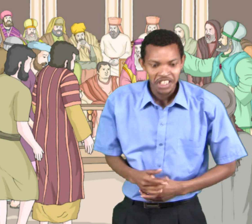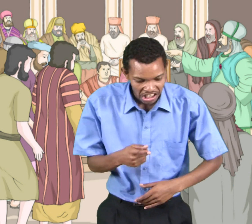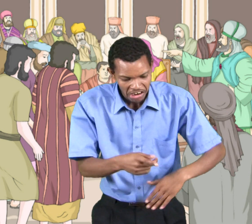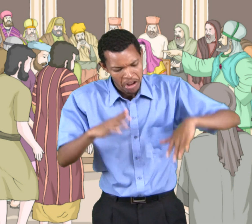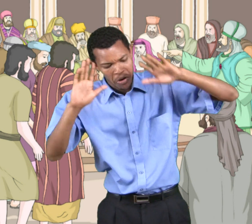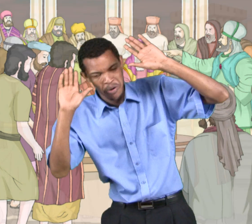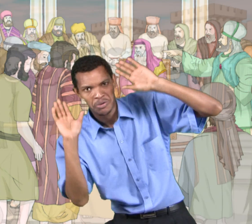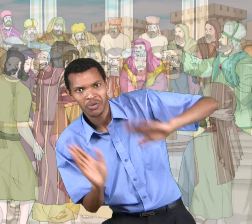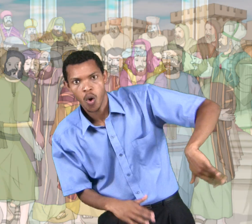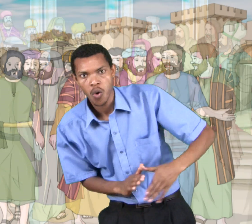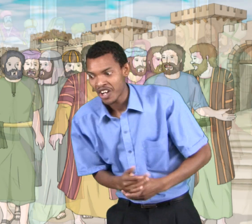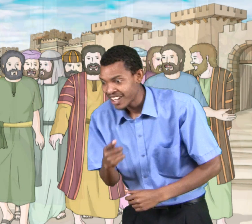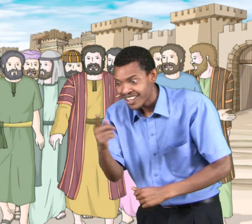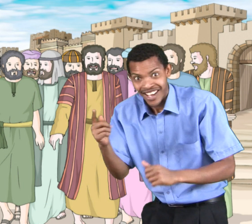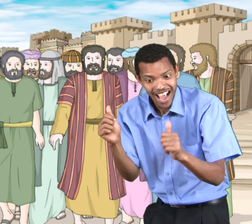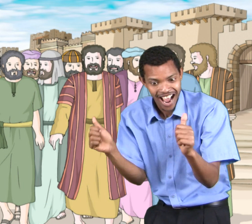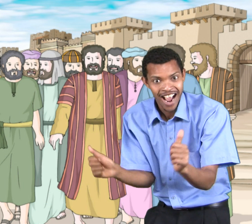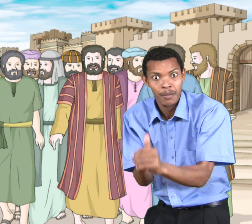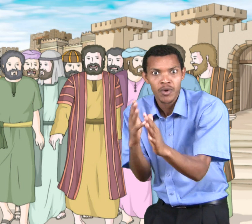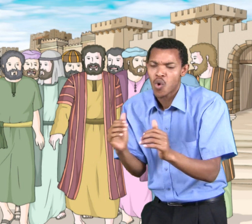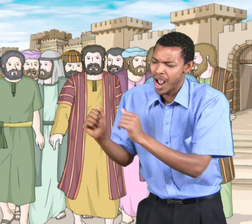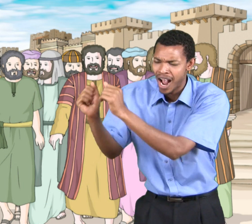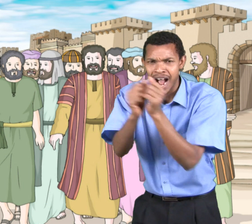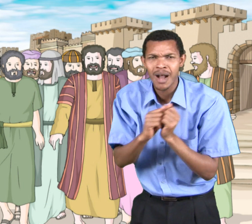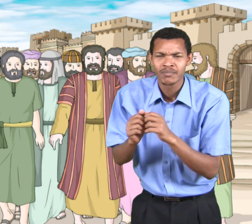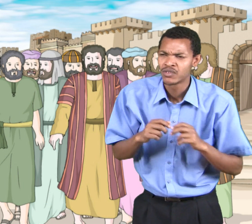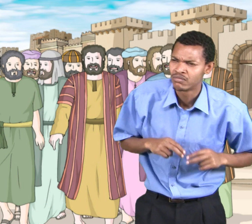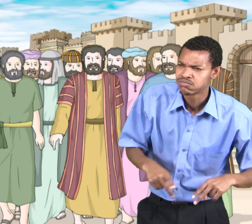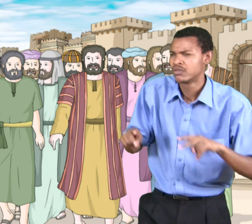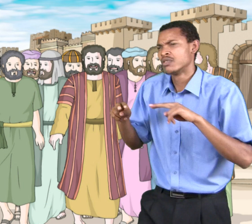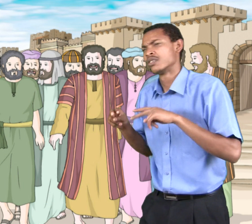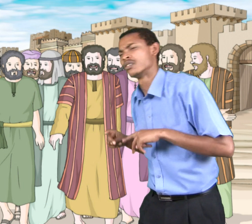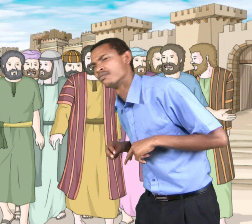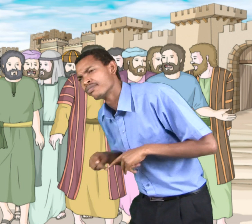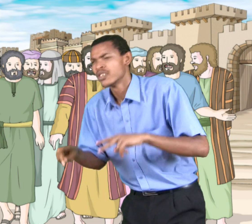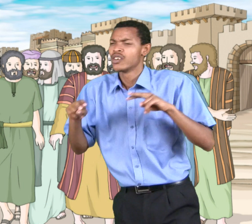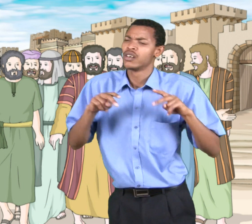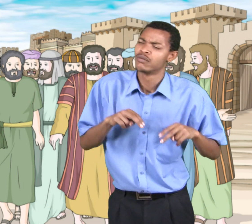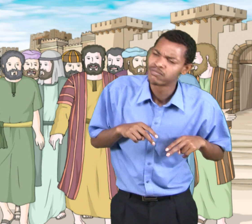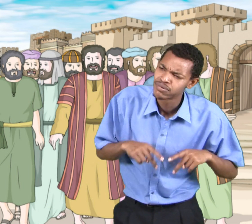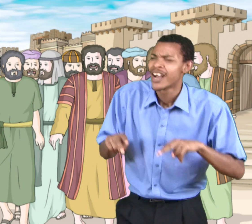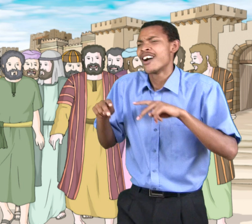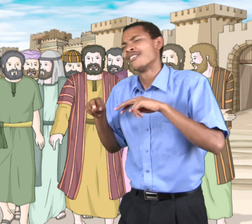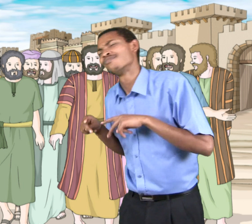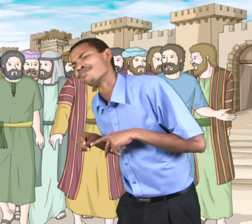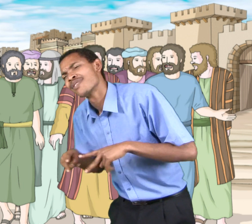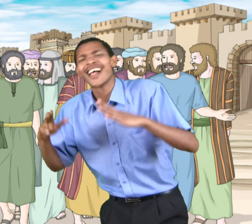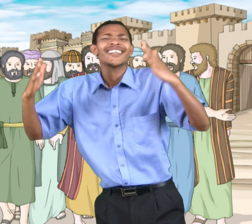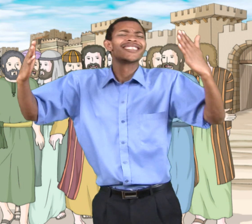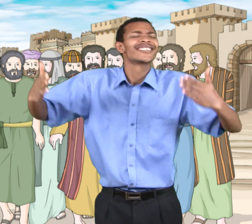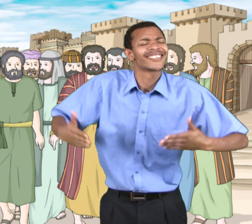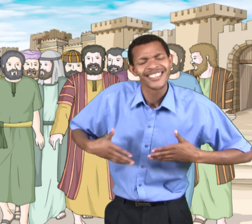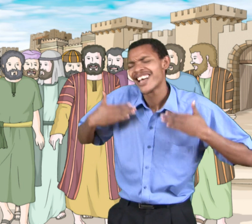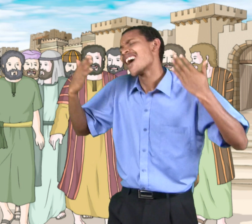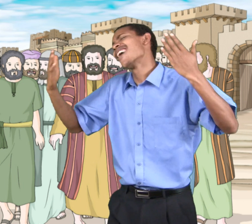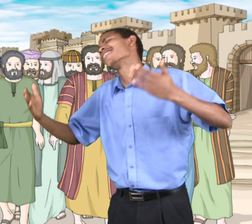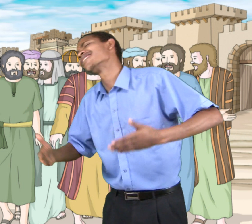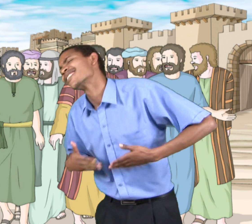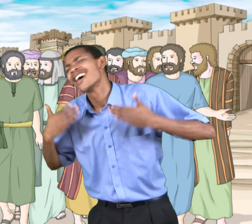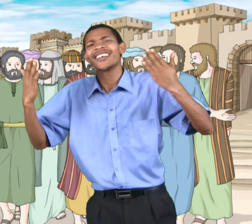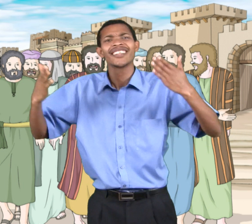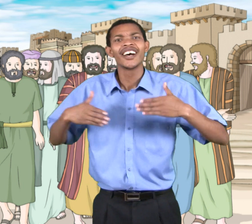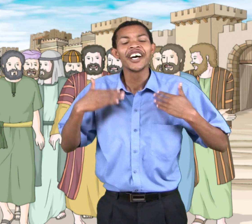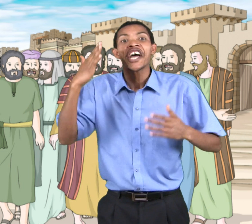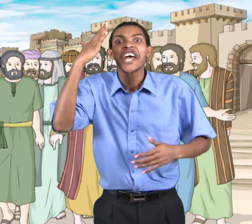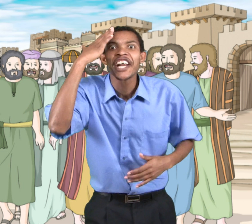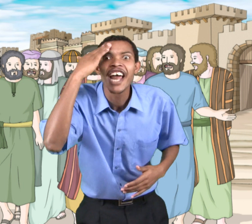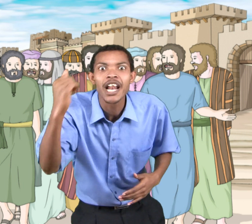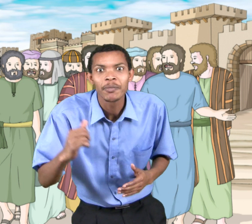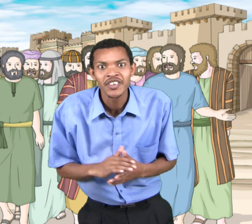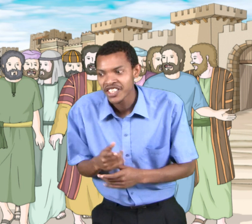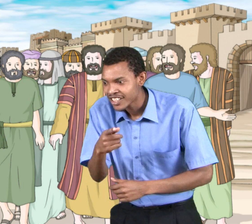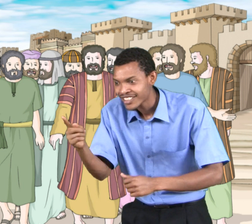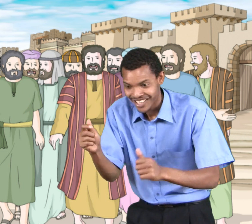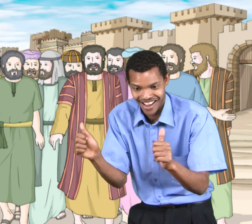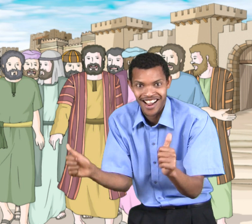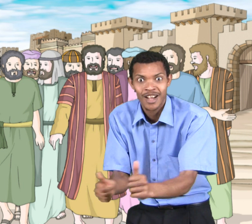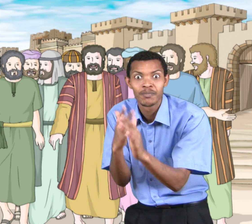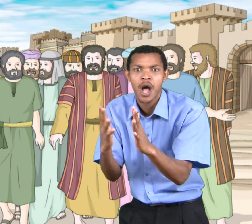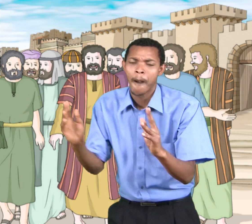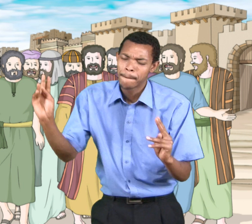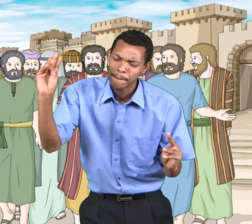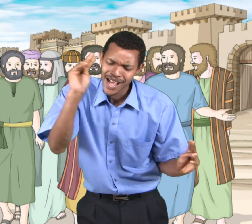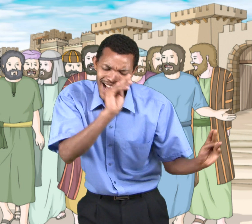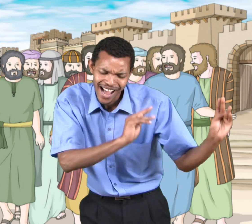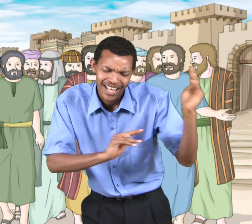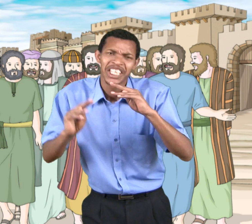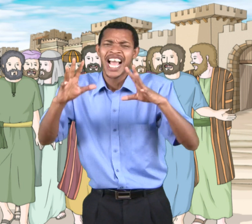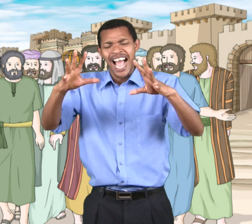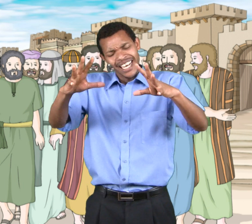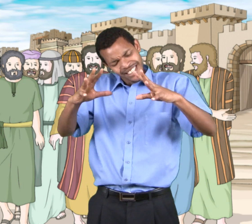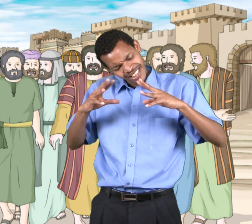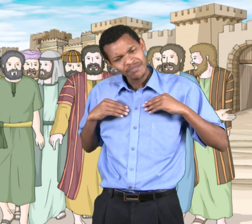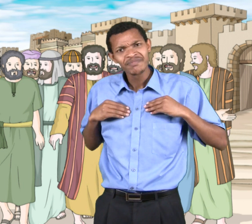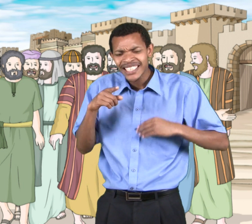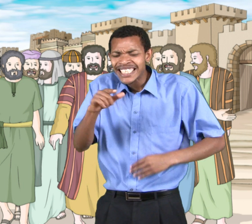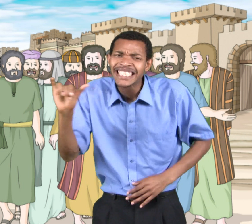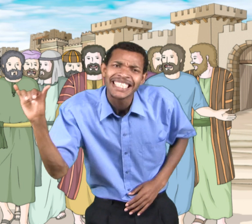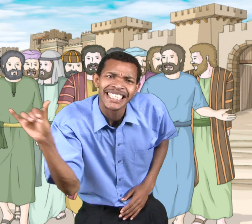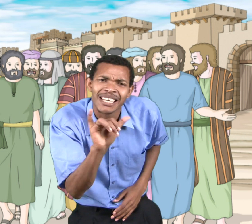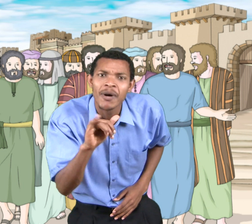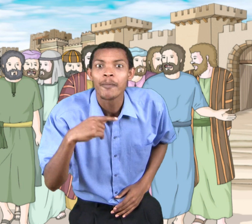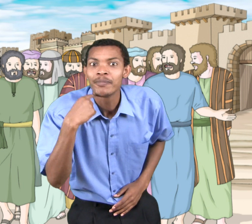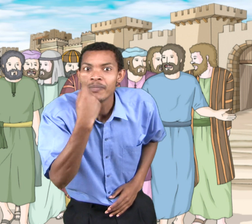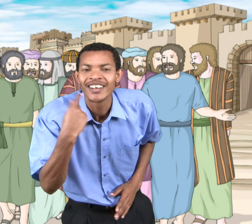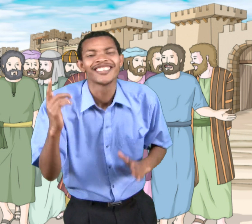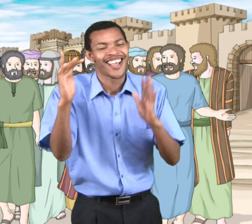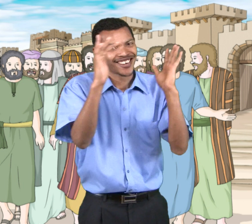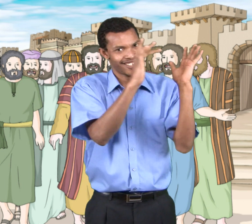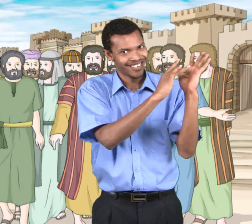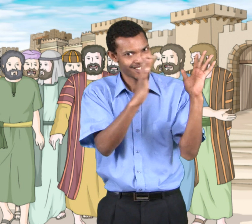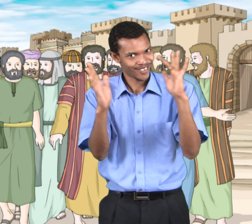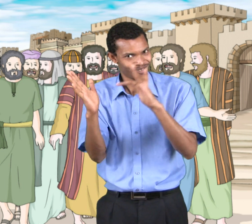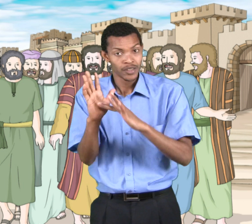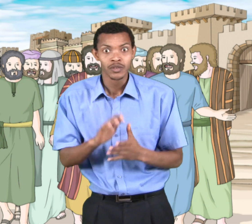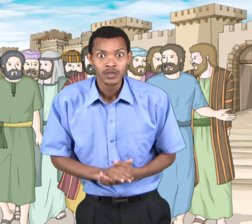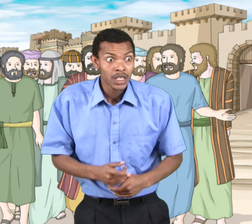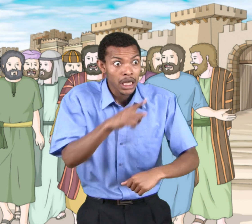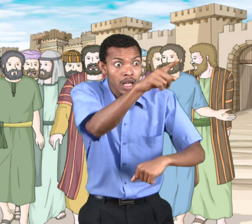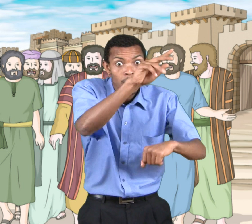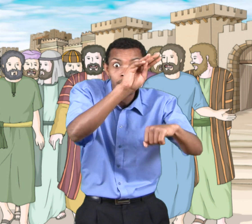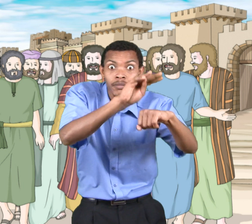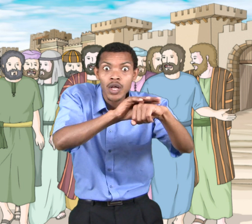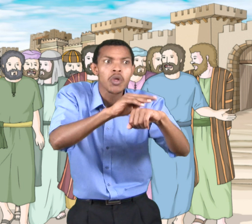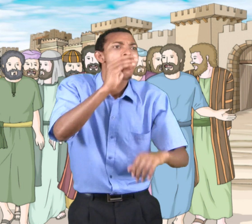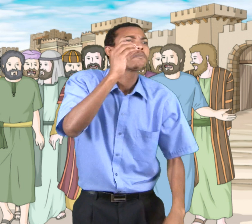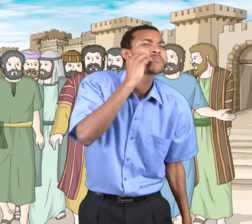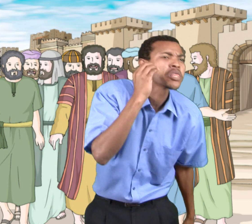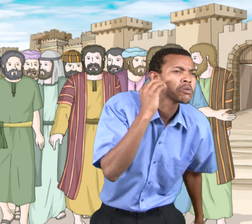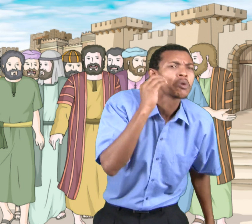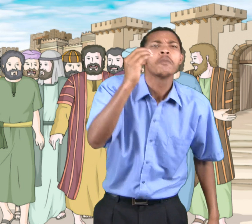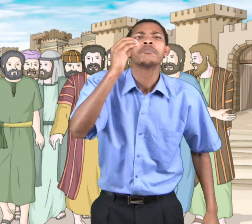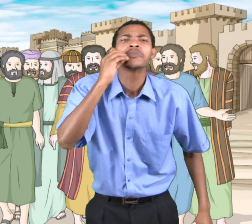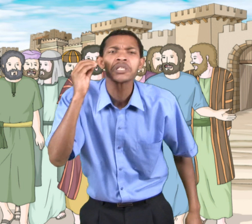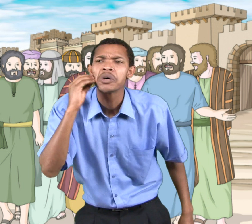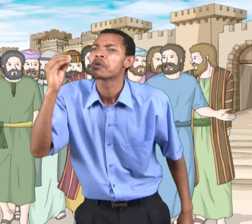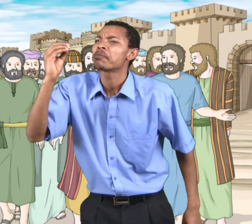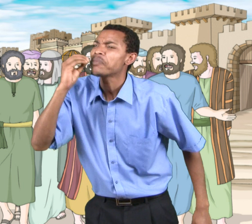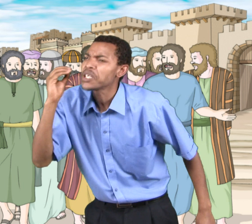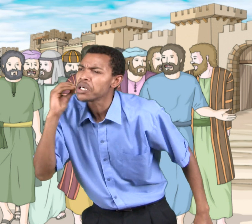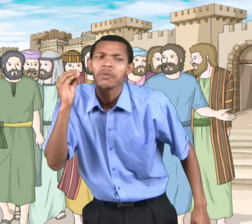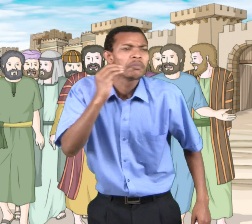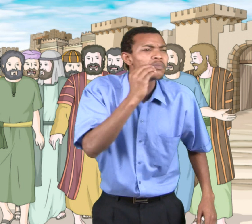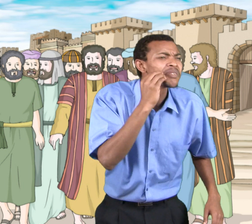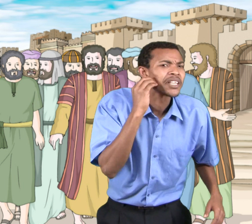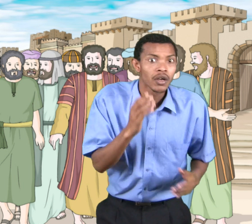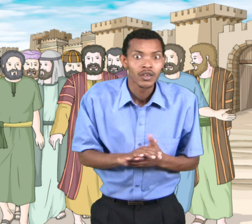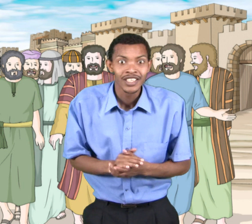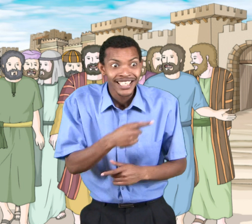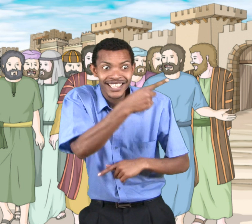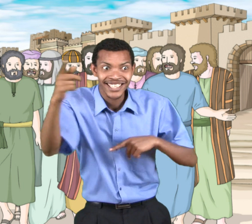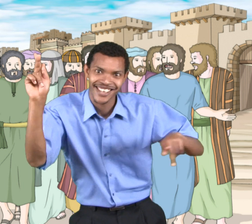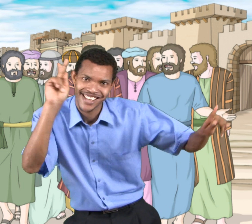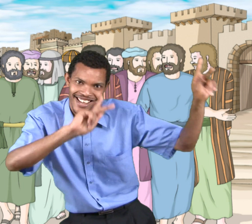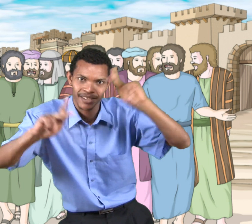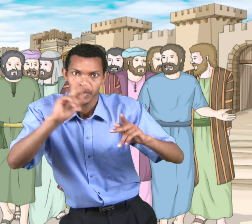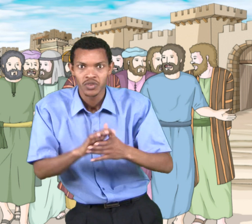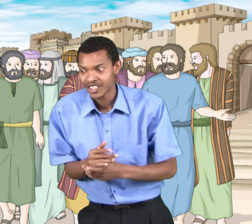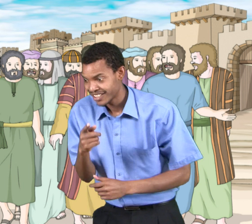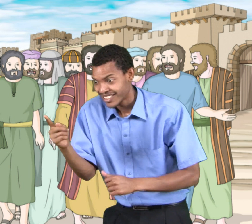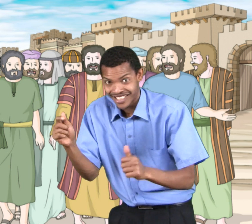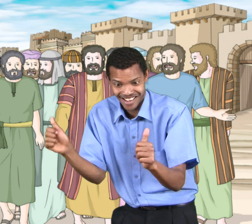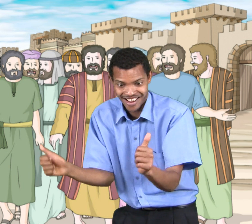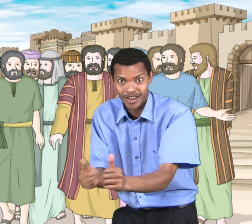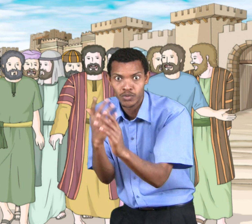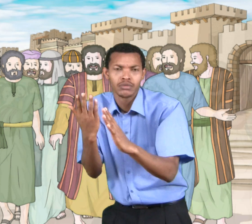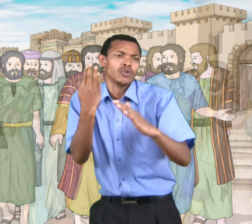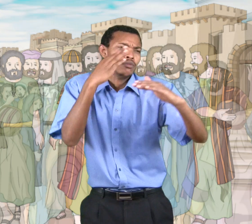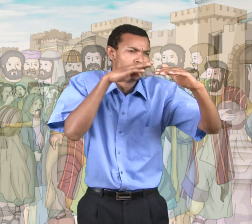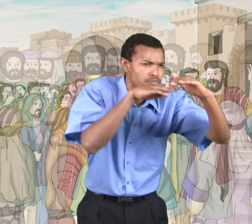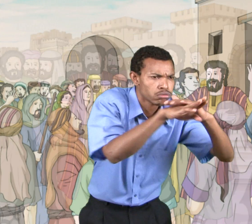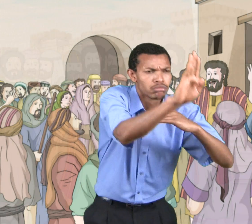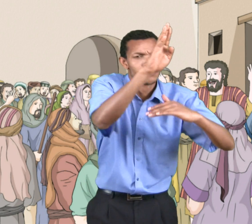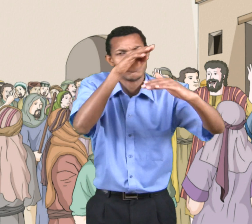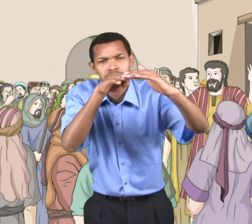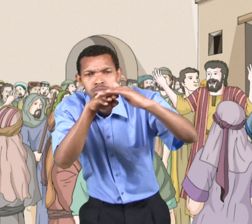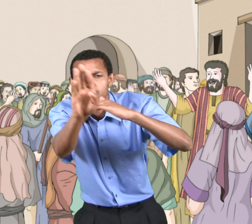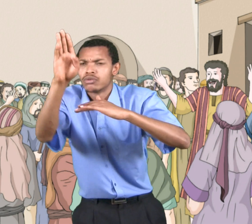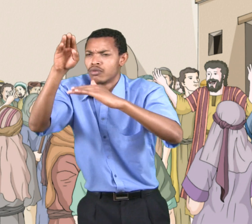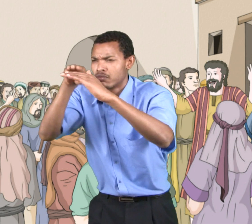The apostles left the Sanhedrin, rejoicing that they had been counted worthy of suffering disgrace for the Name.